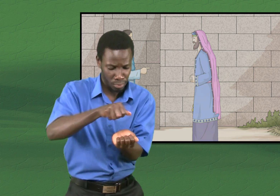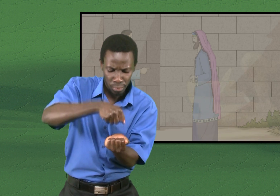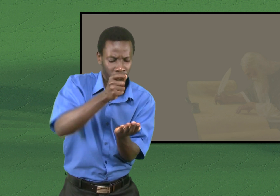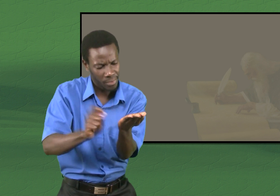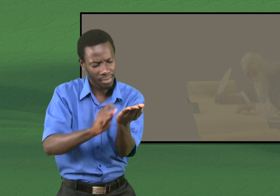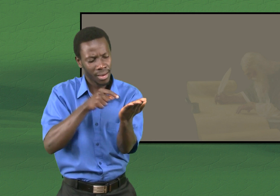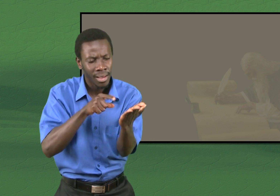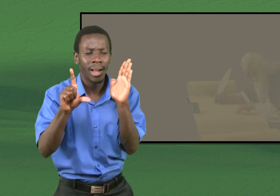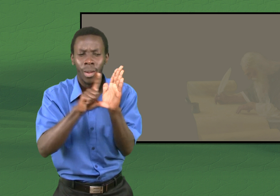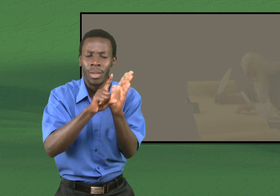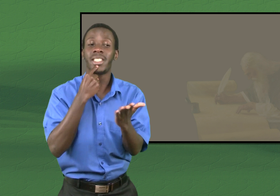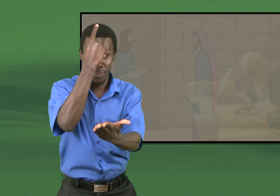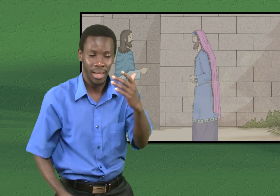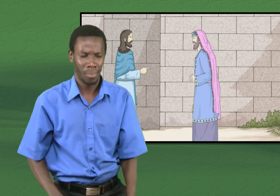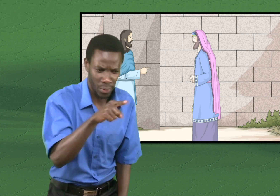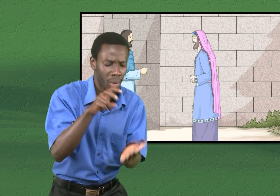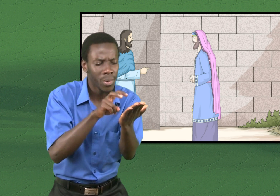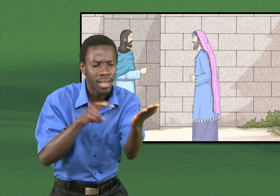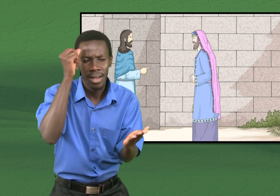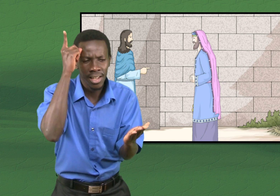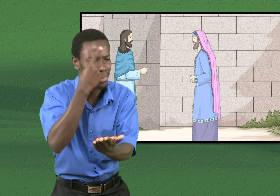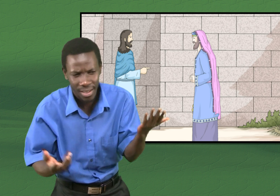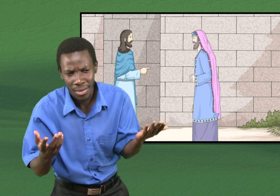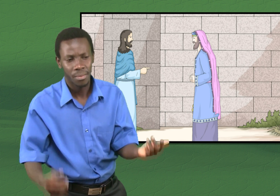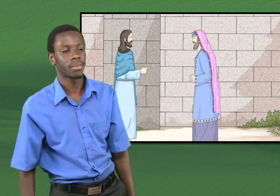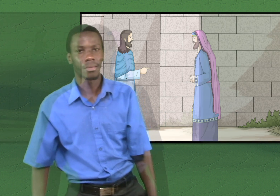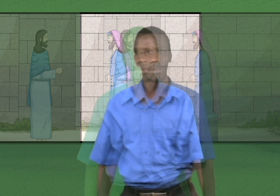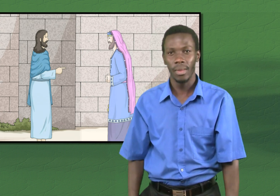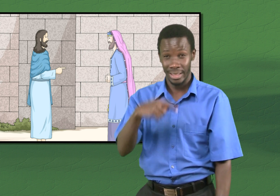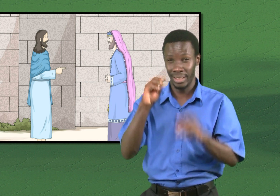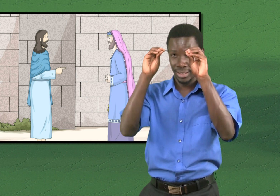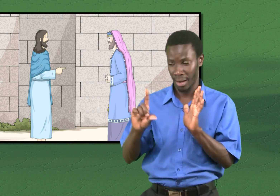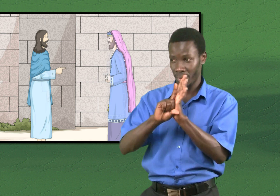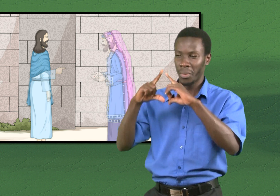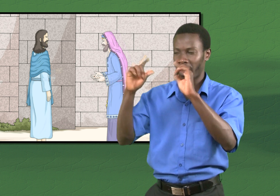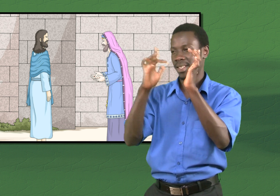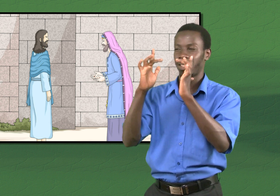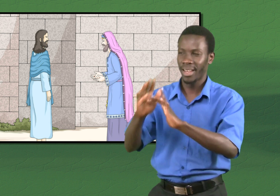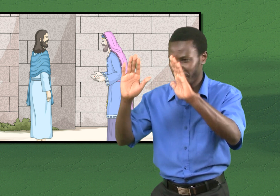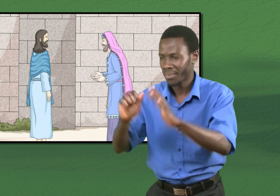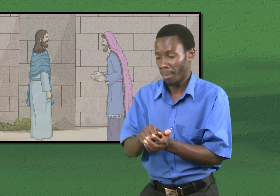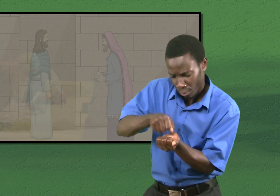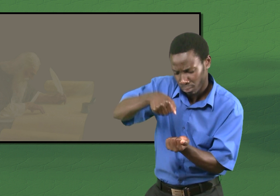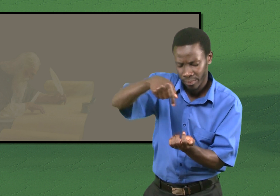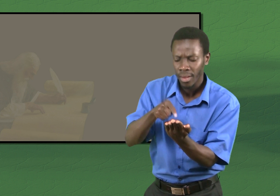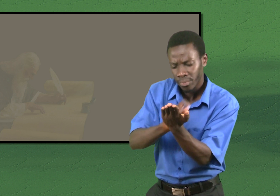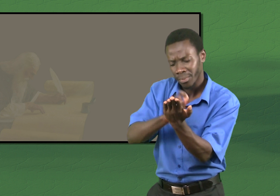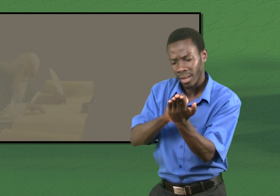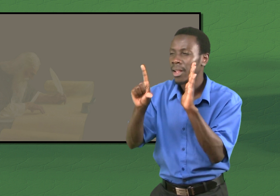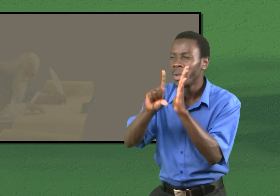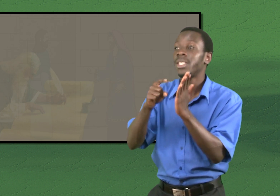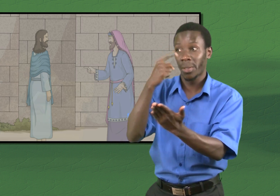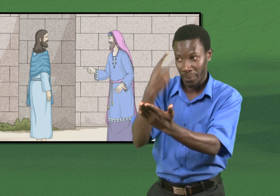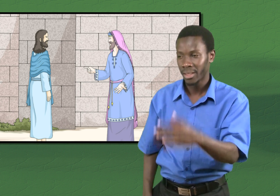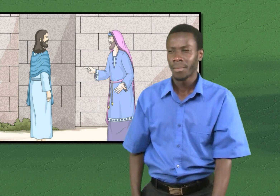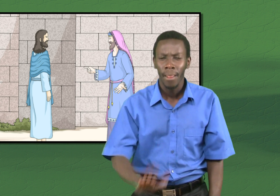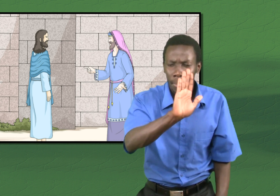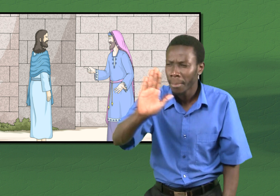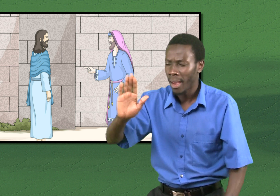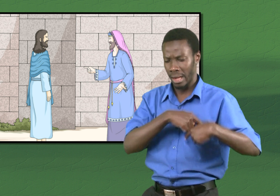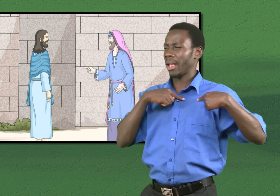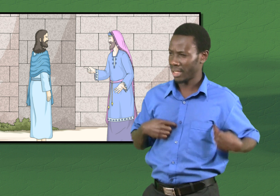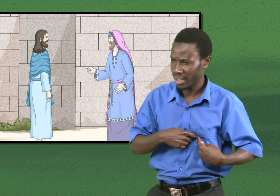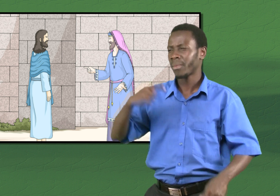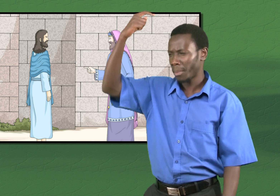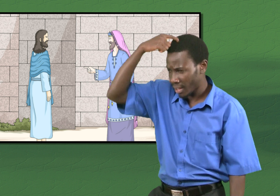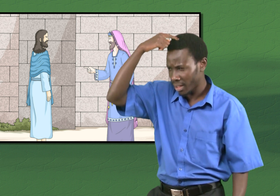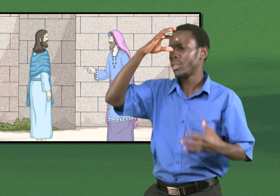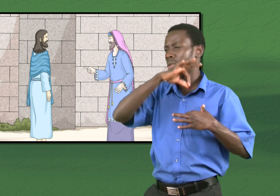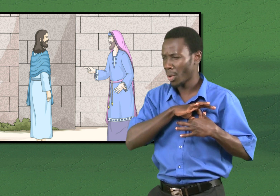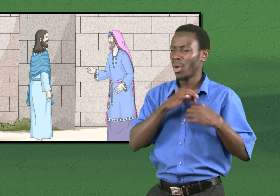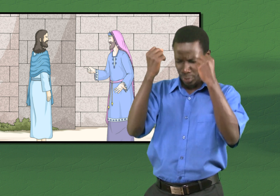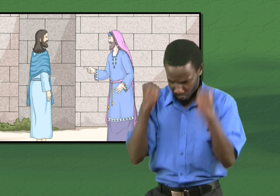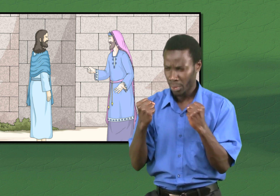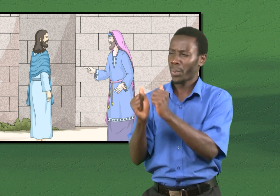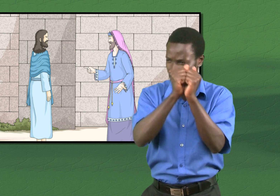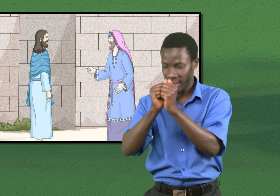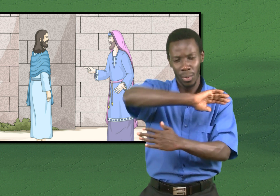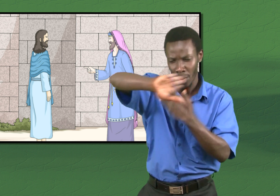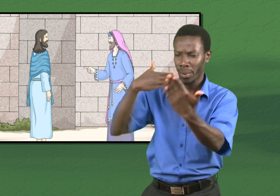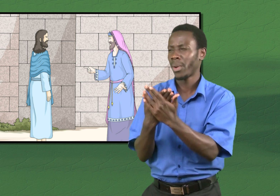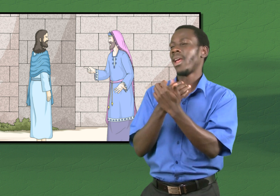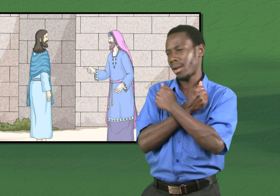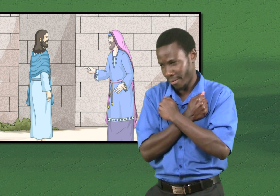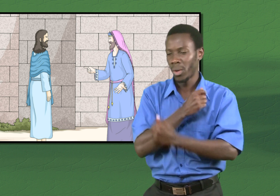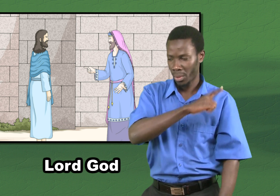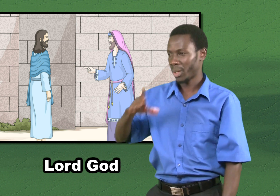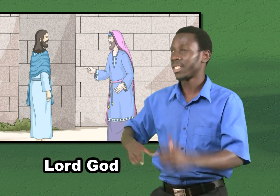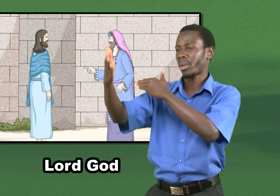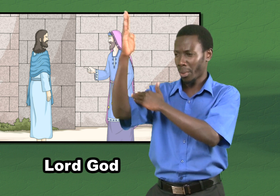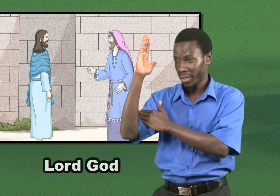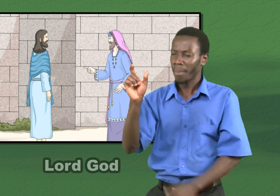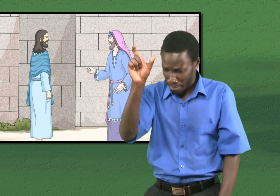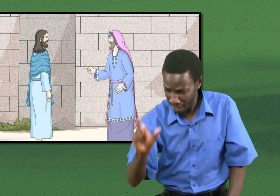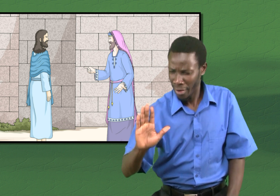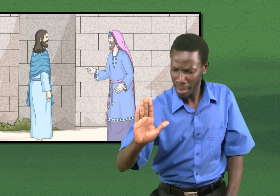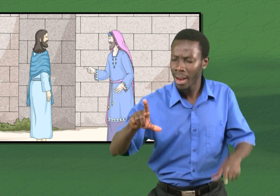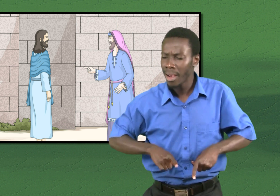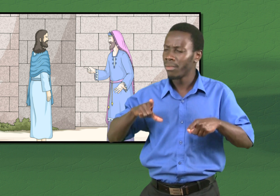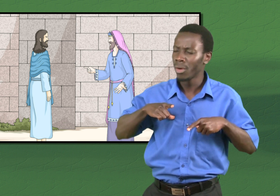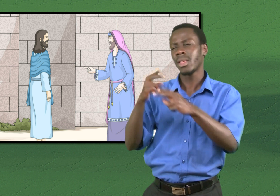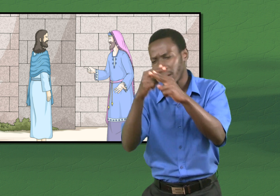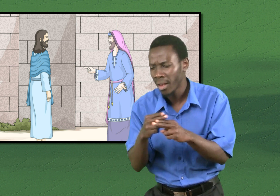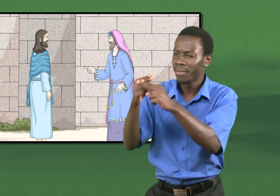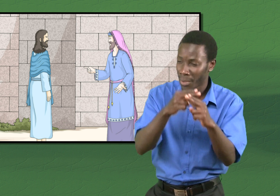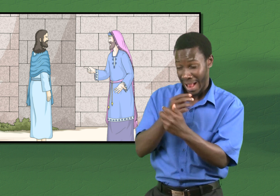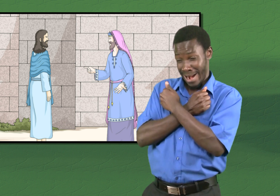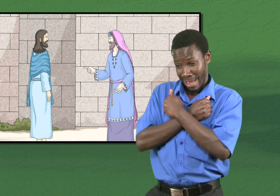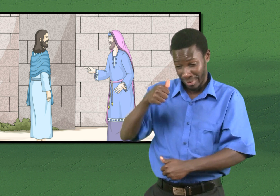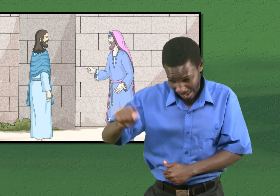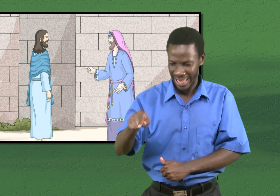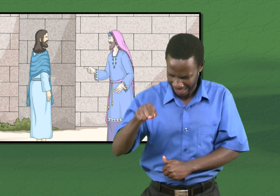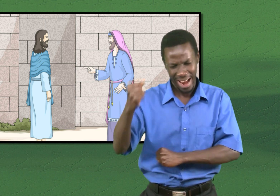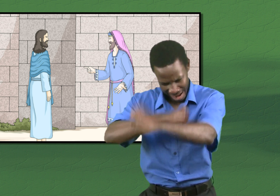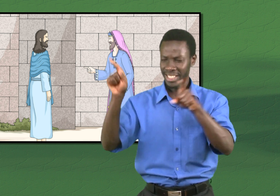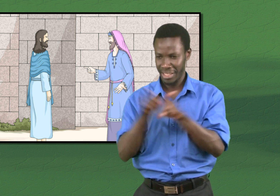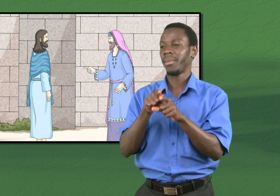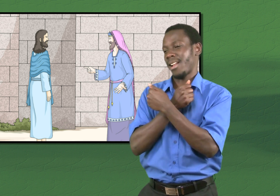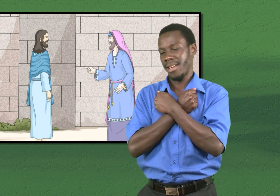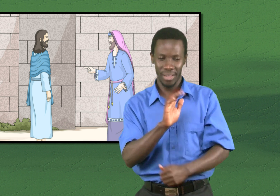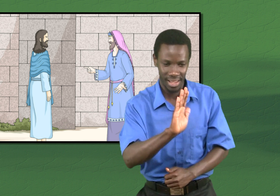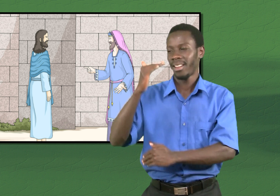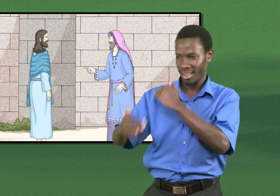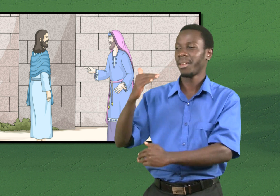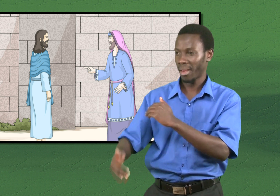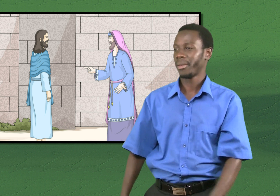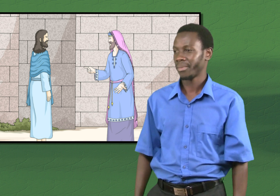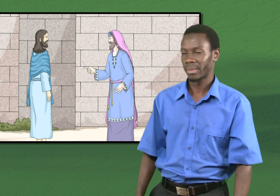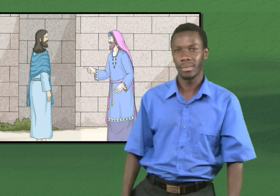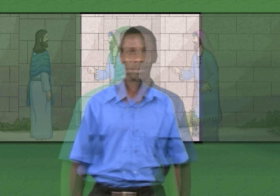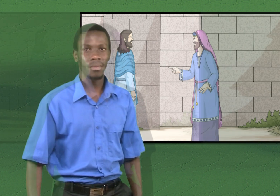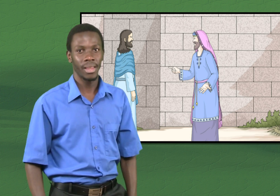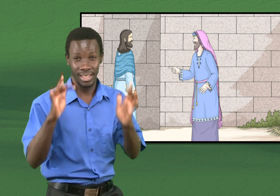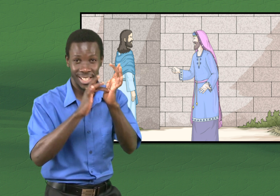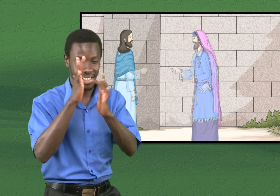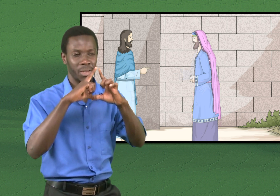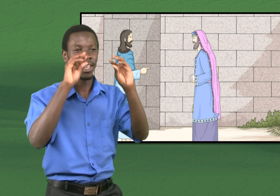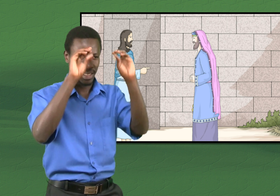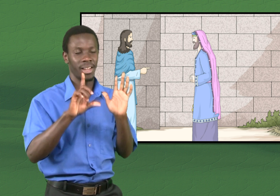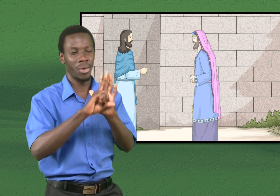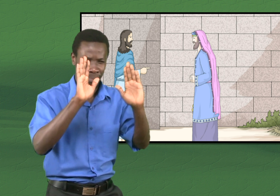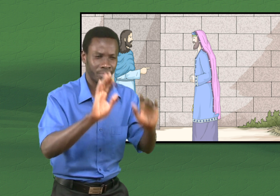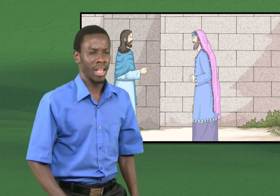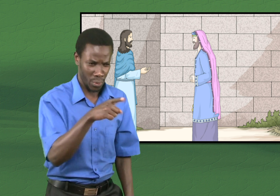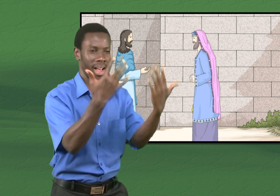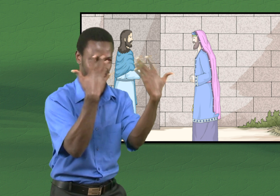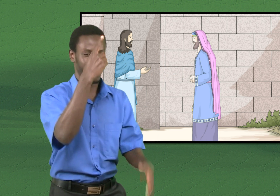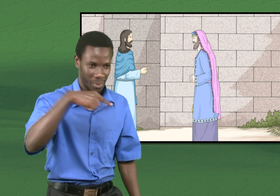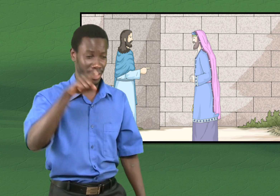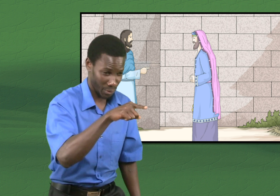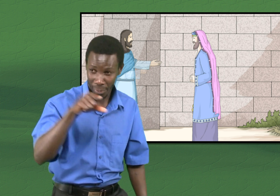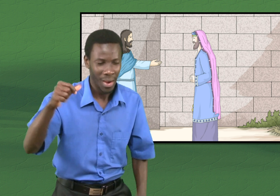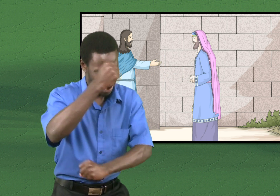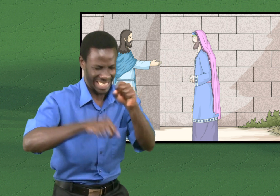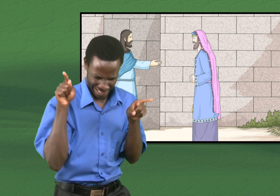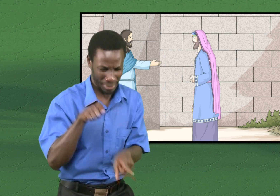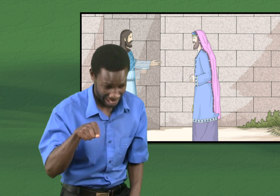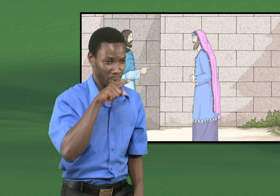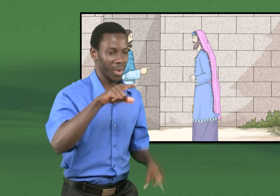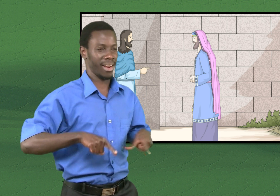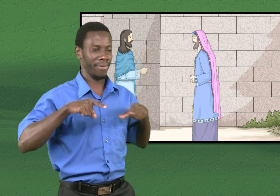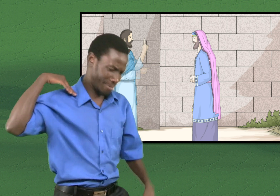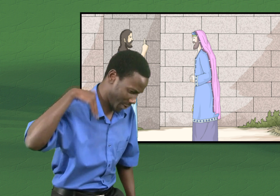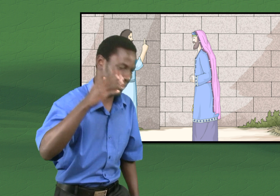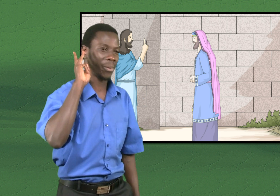He answered, “‘Love the Lord your God with all your heart and with all your soul and with all your strength and with all your mind’ and ‘Love your neighbor as yourself.’” “You have answered correctly,” Jesus said.